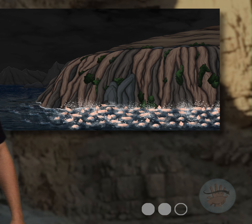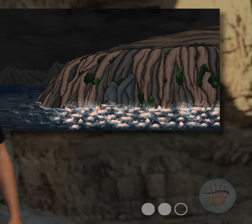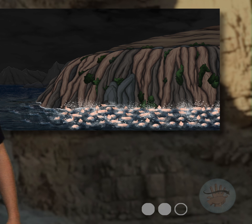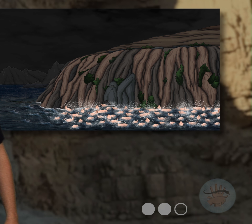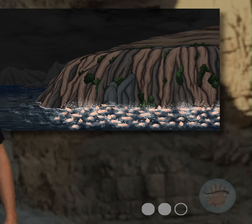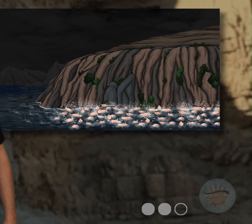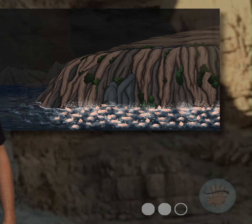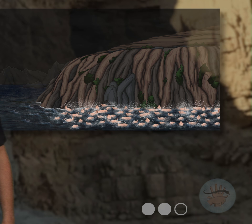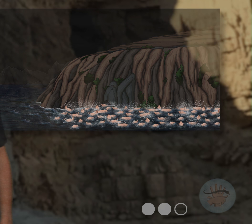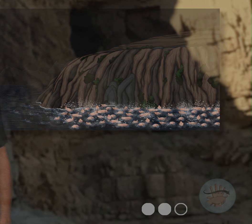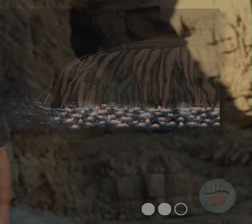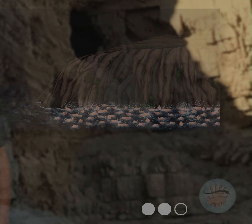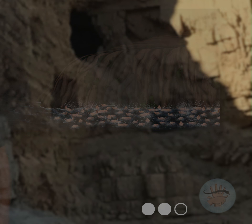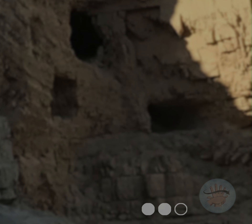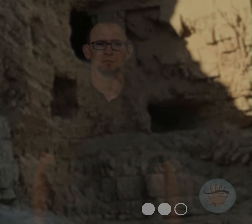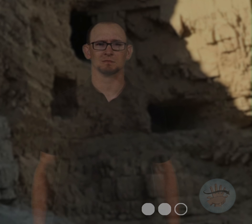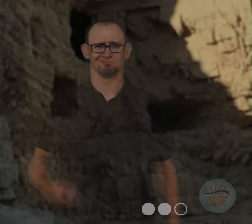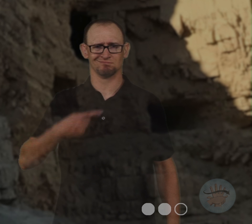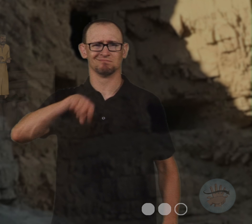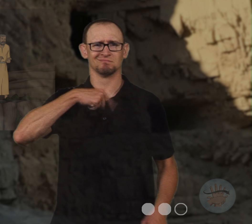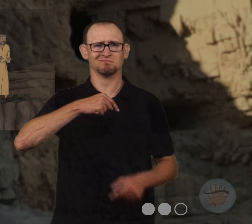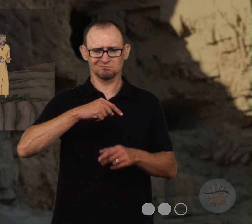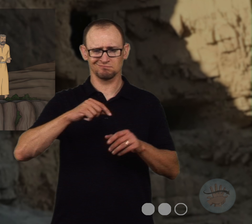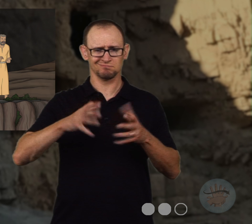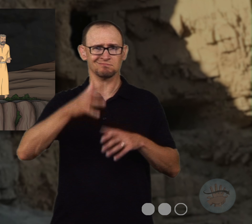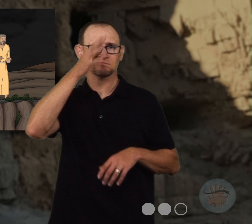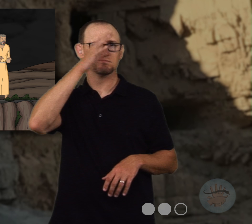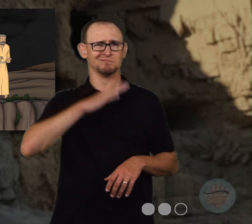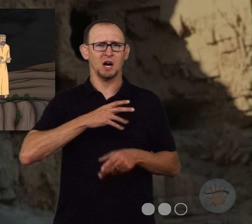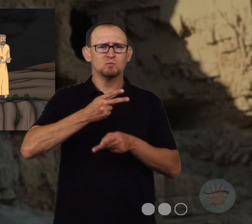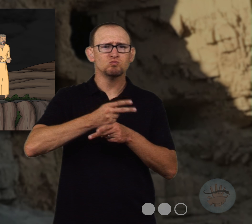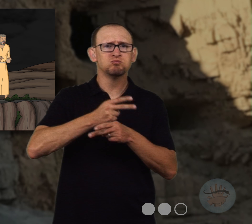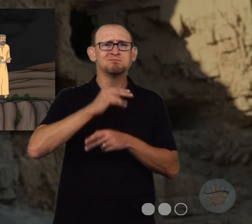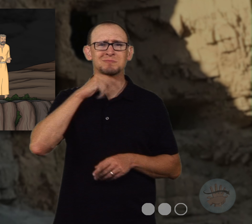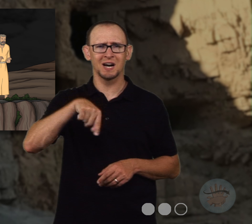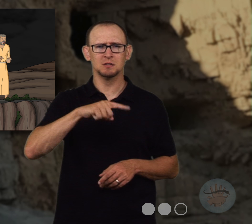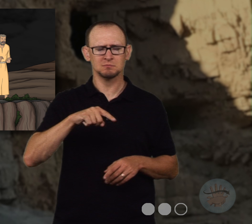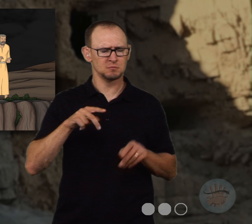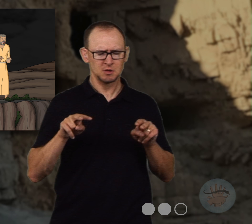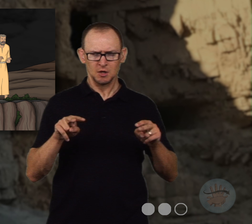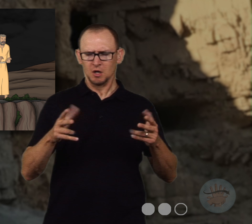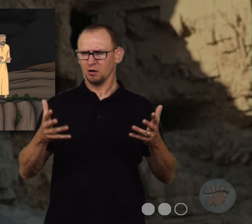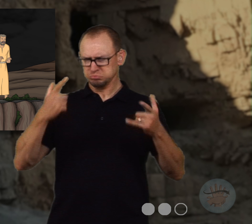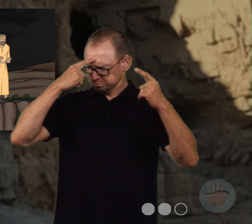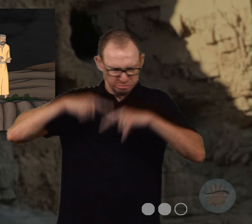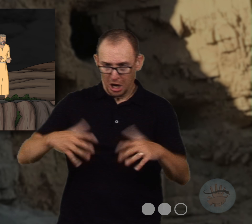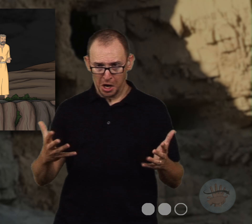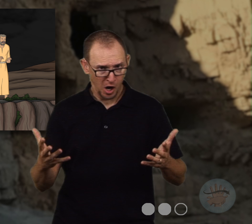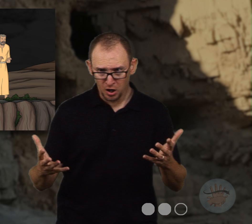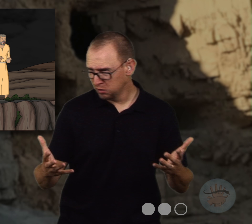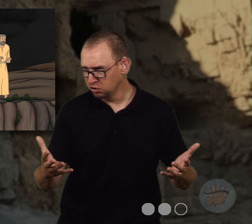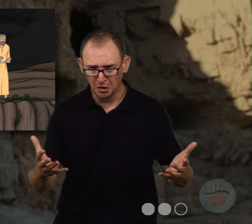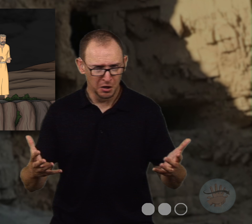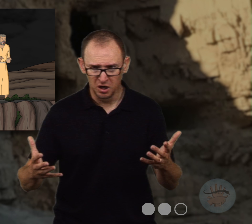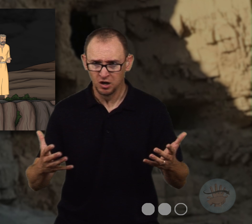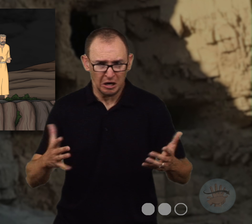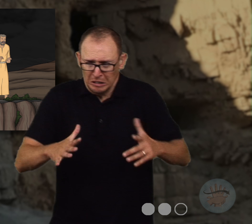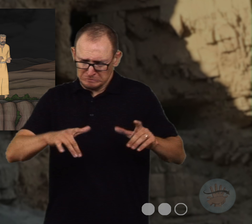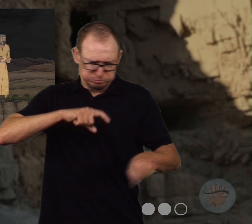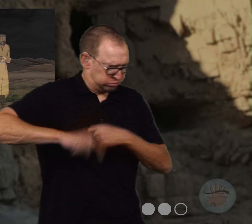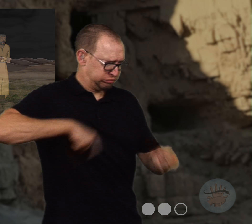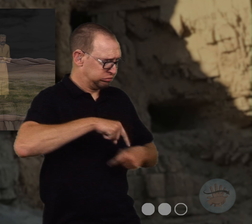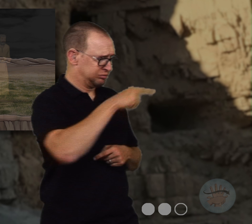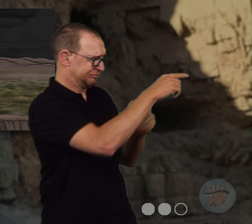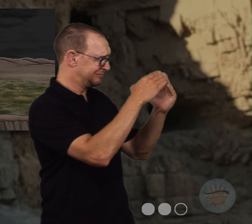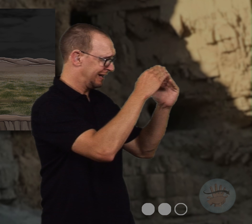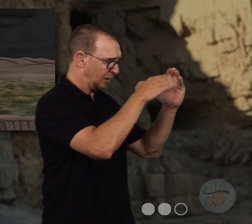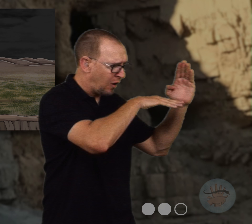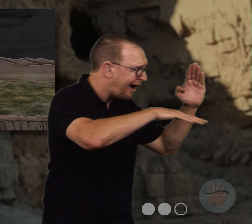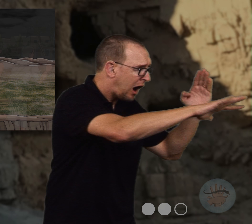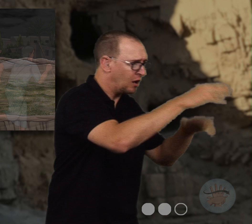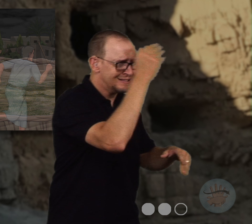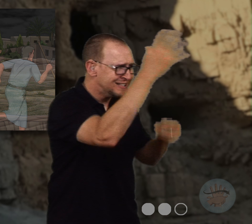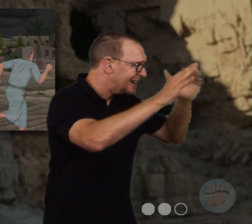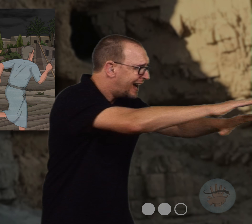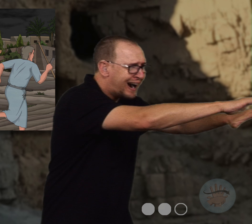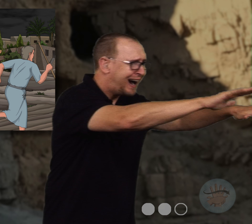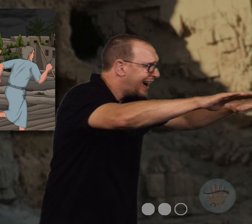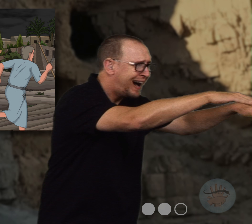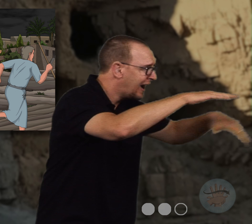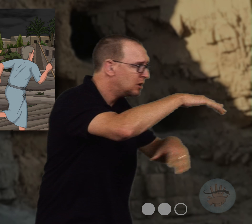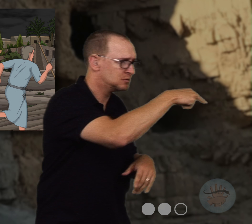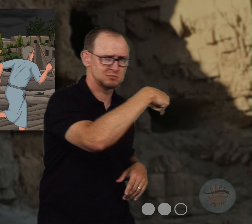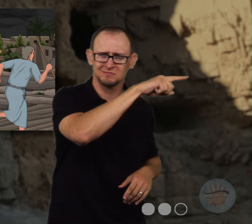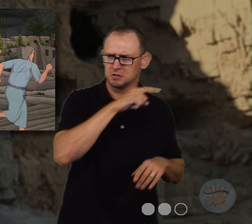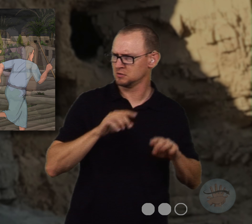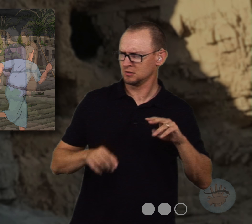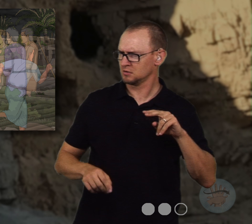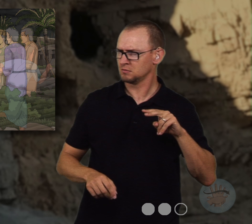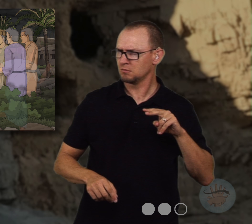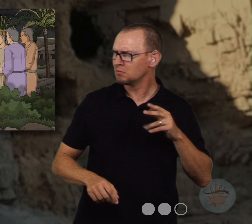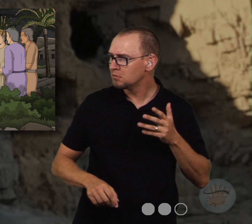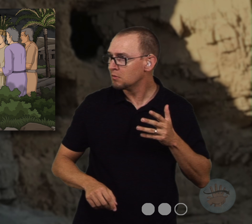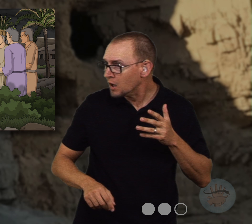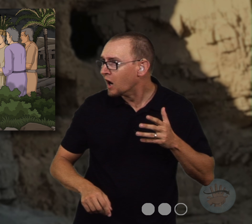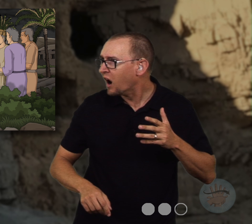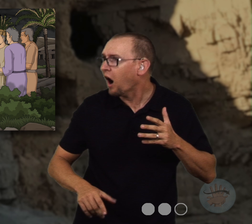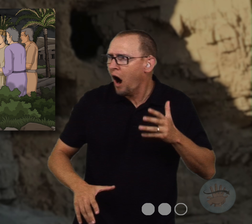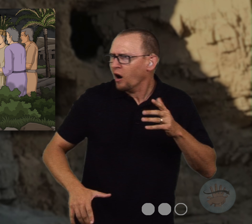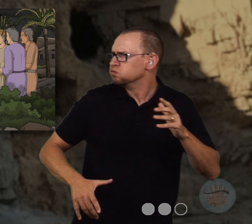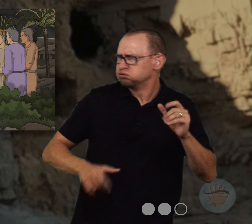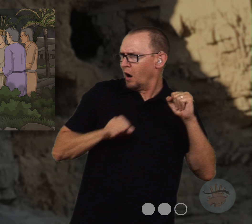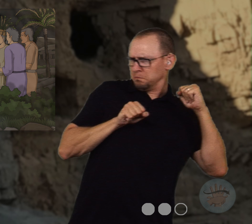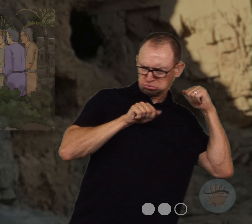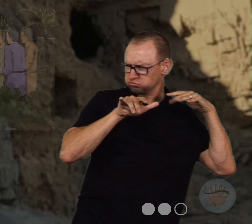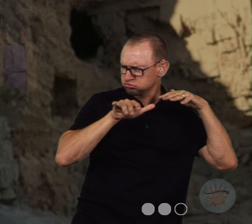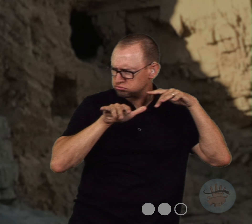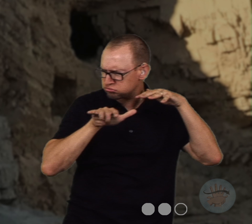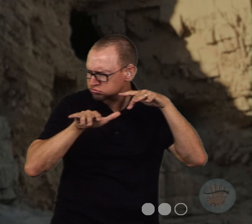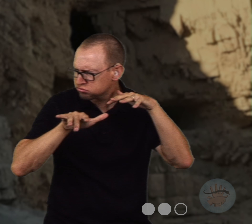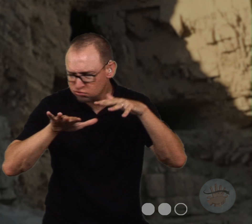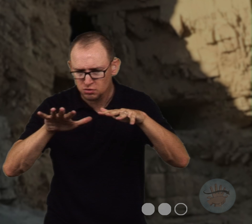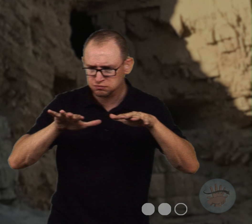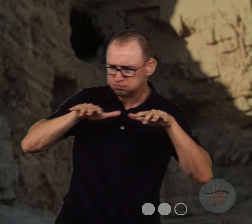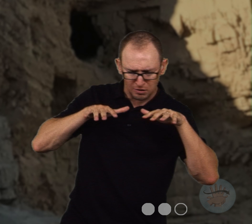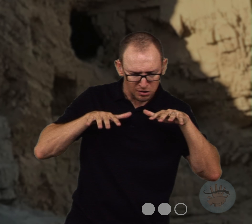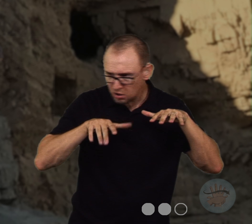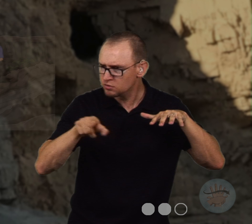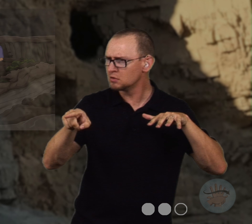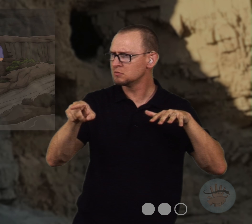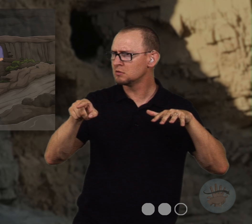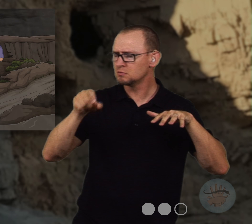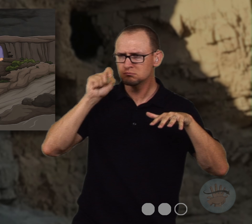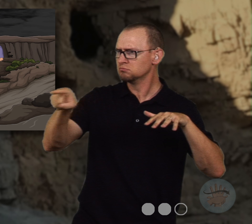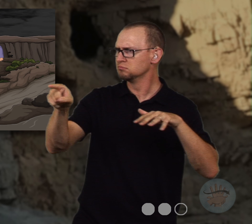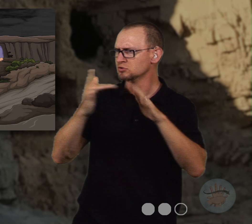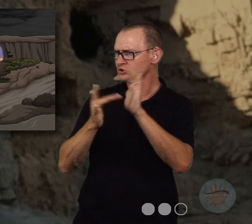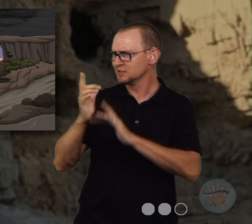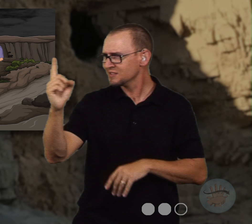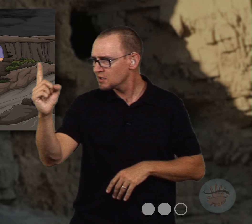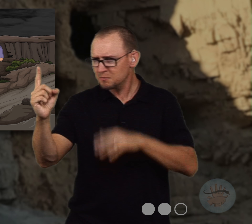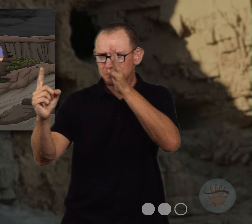Those tending the pigs ran off and reported this in the town and countryside, and the people went out to see what had happened.